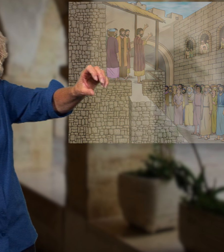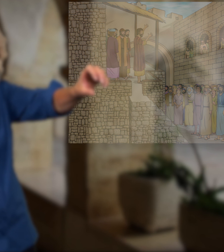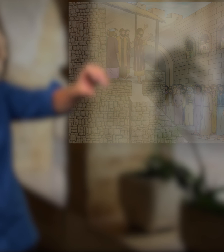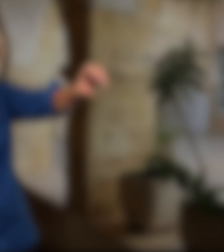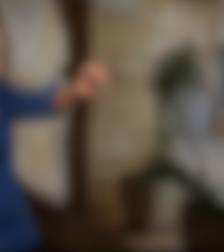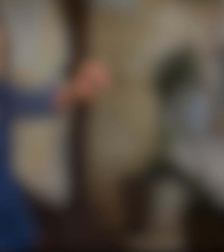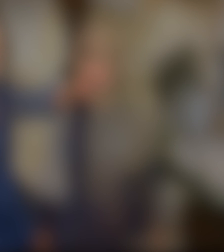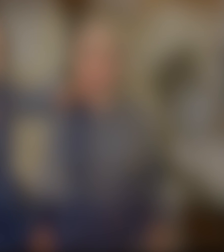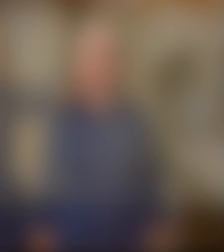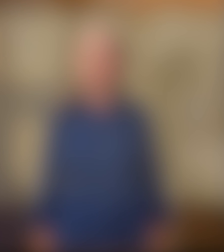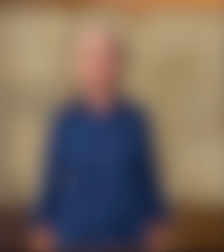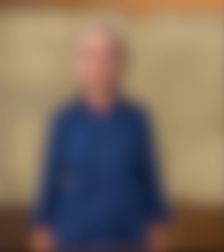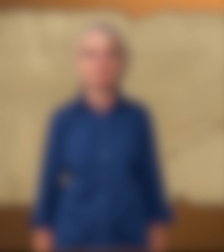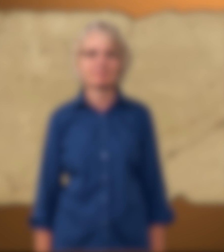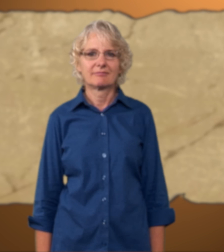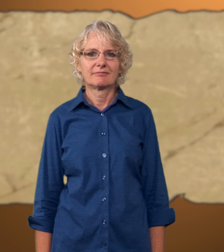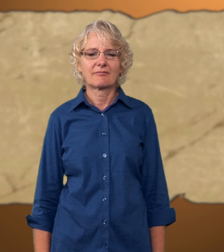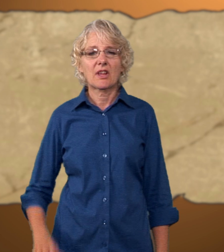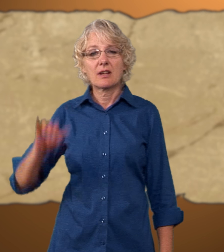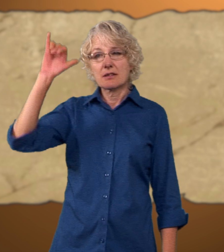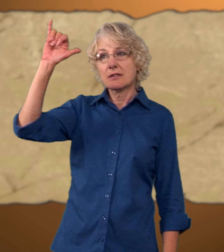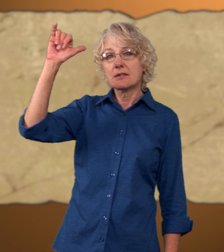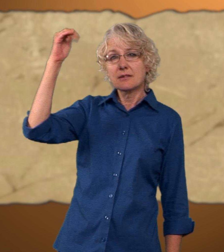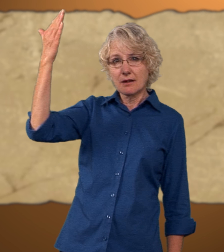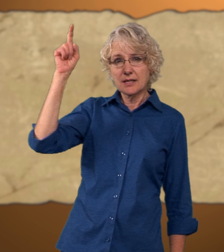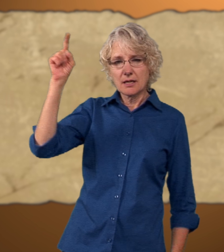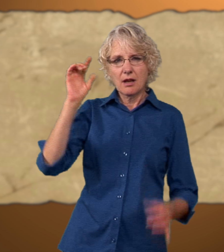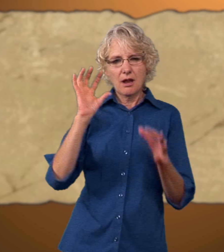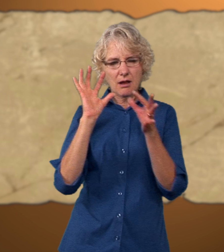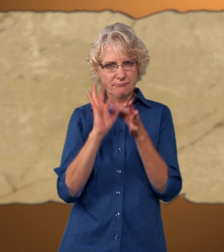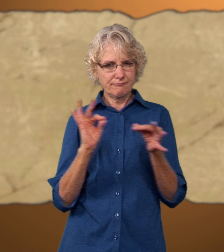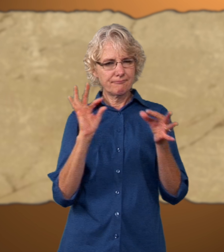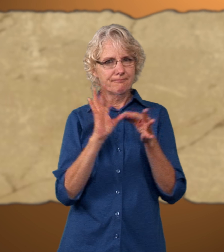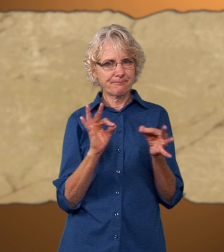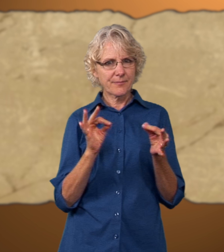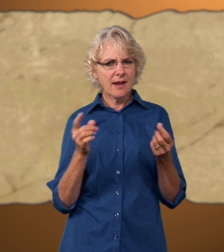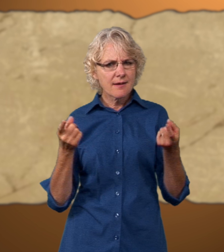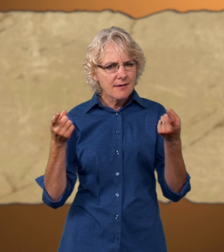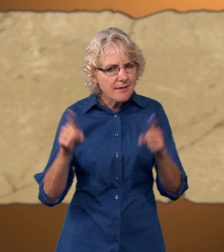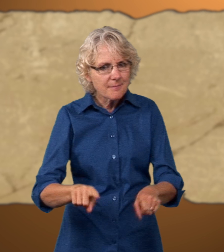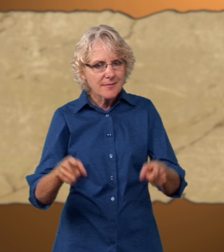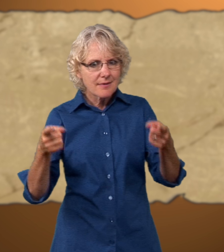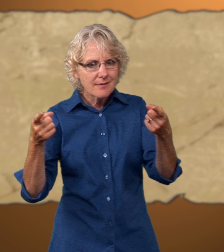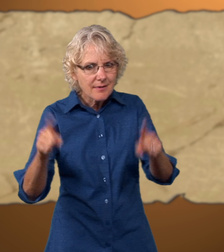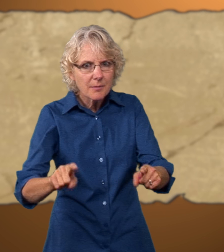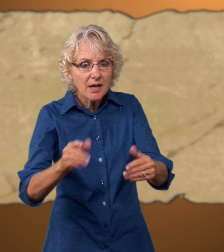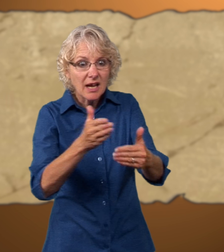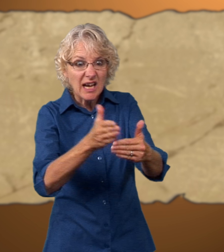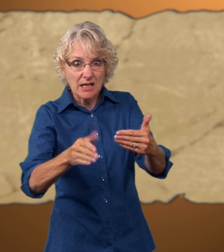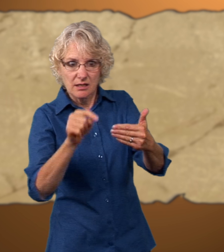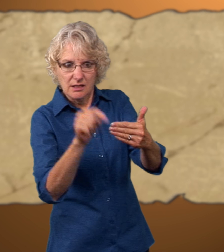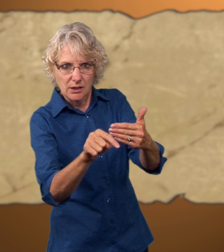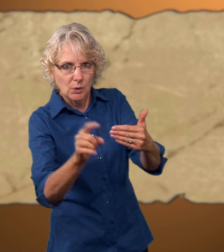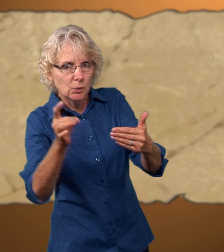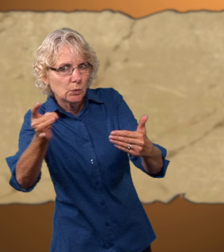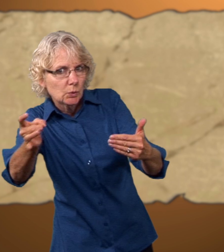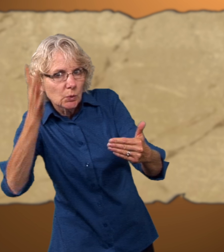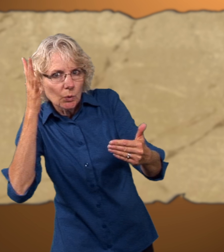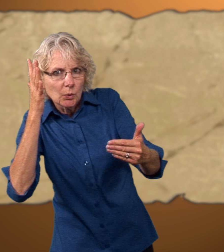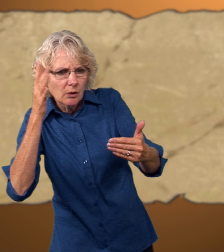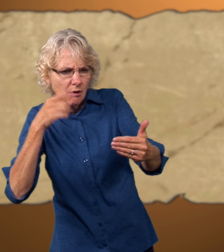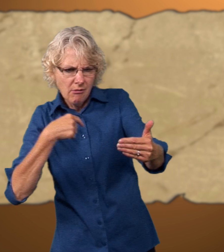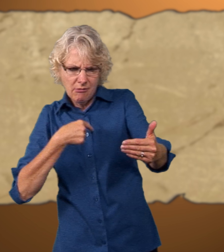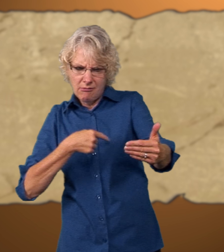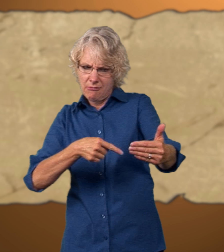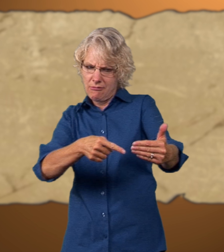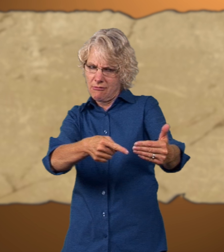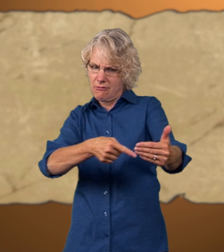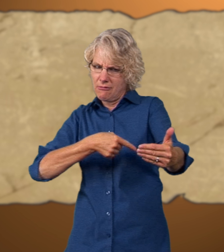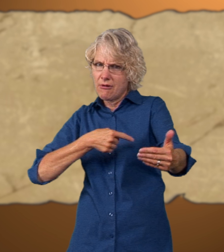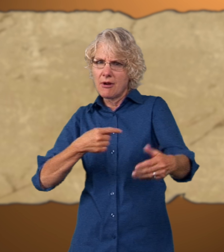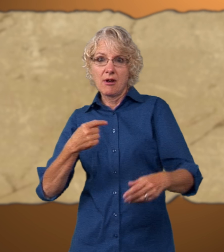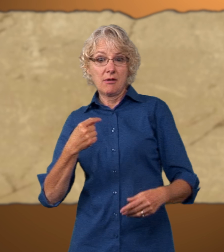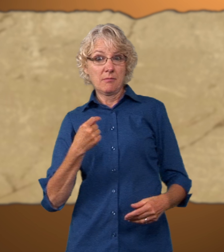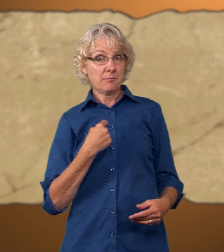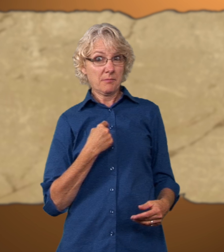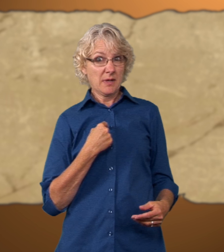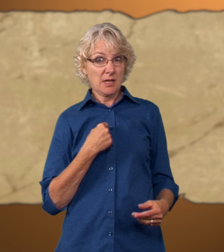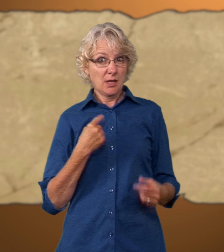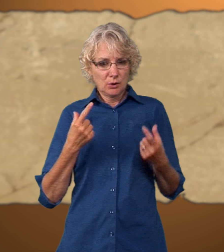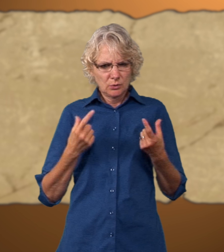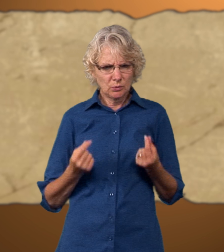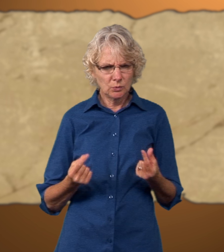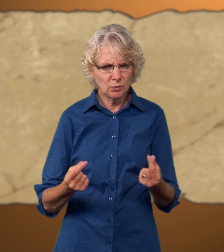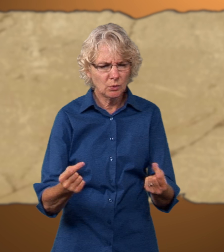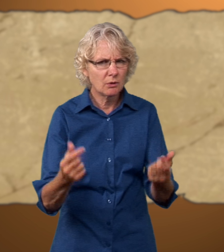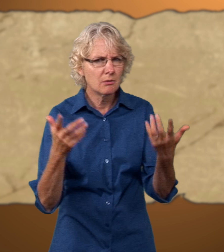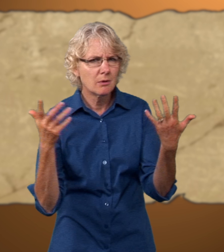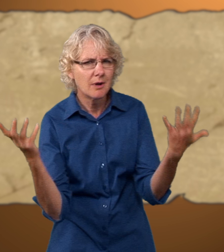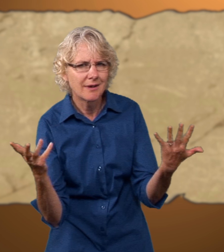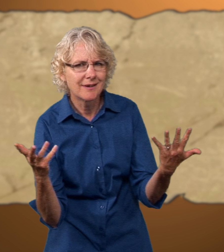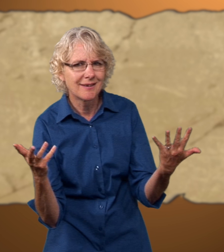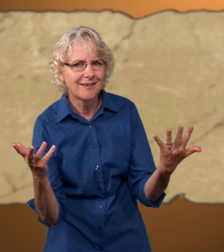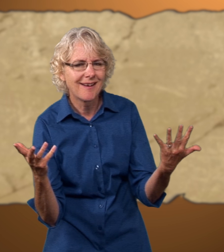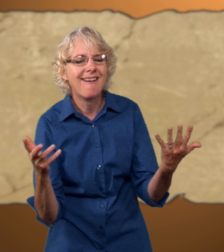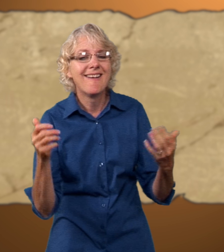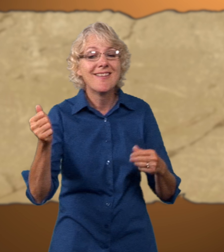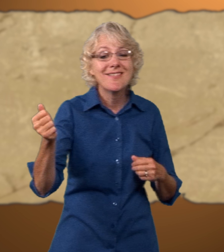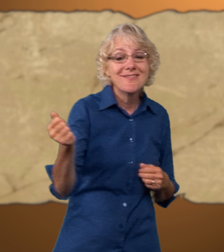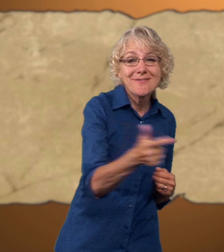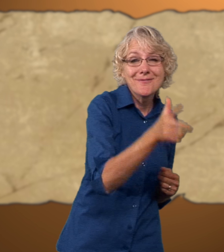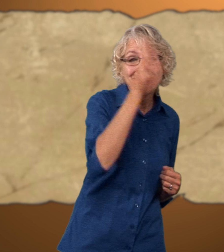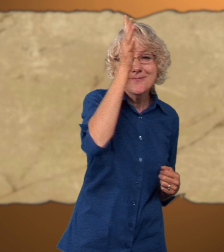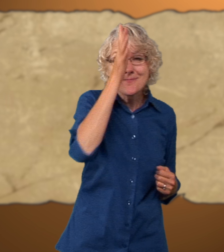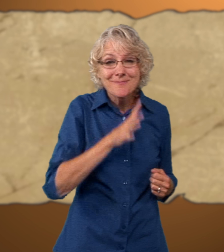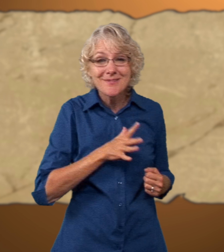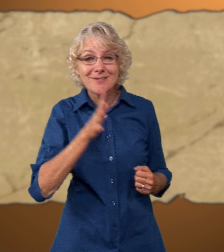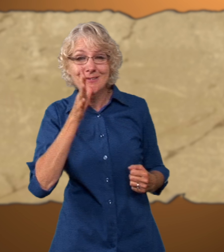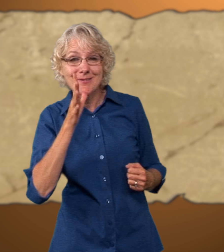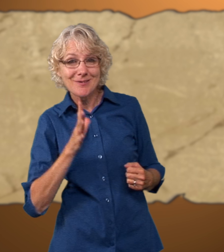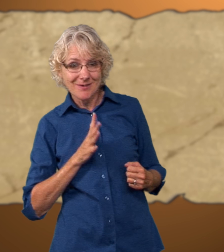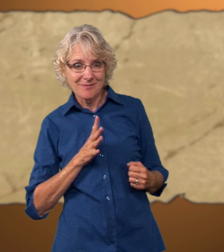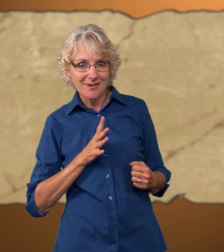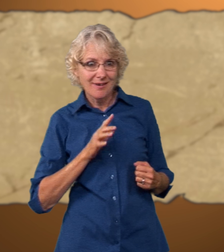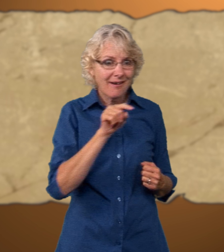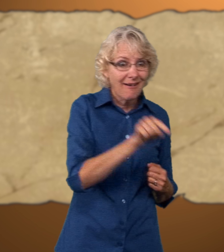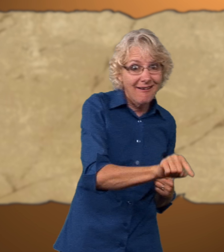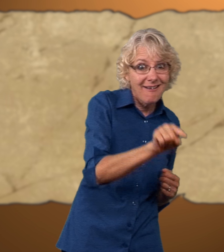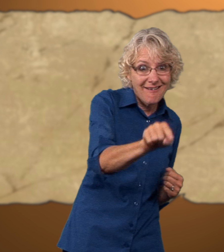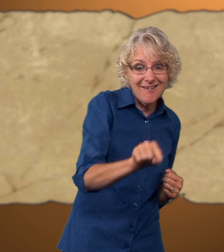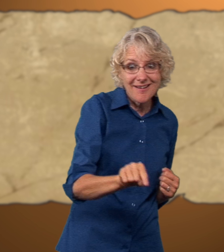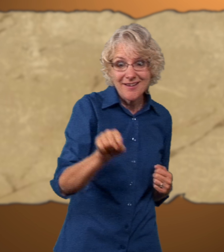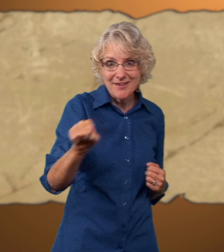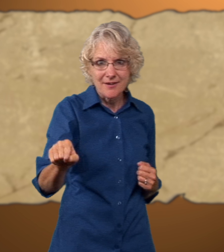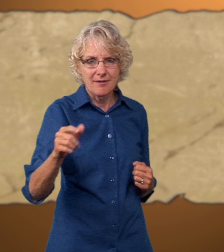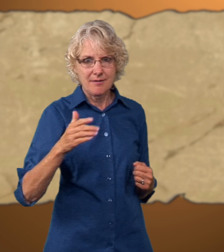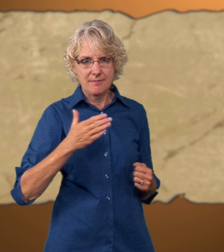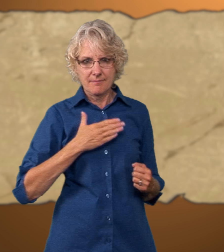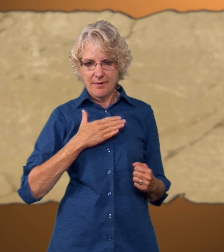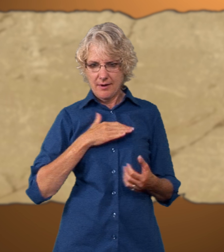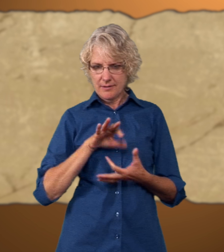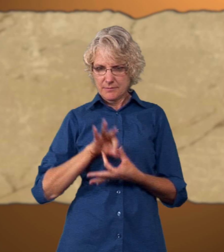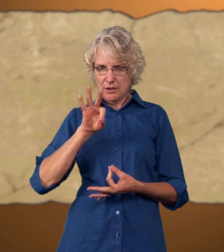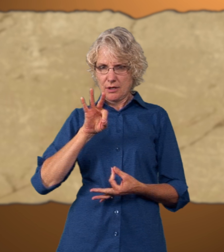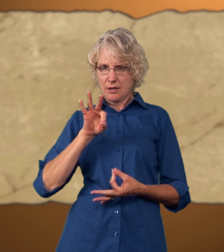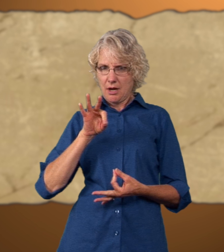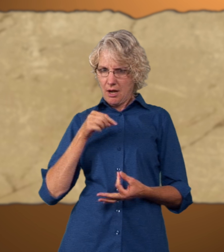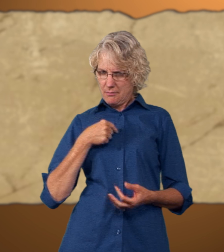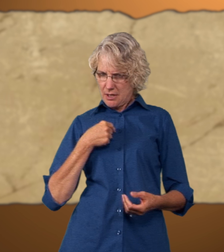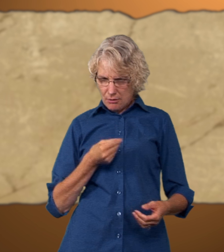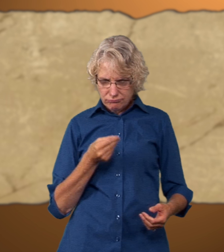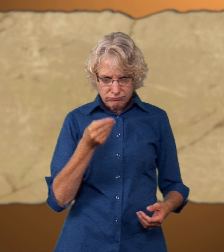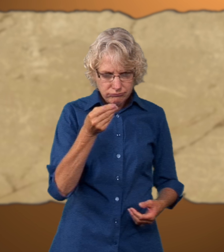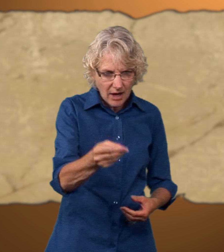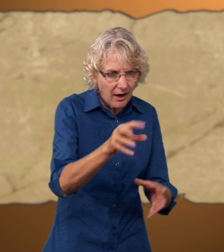‘In the last days, God says, I will pour out My Spirit on all people. Your sons and daughters will prophesy, your young men will see visions, your old men will dream dreams.